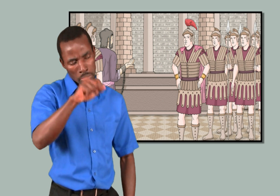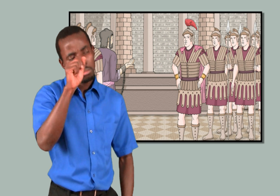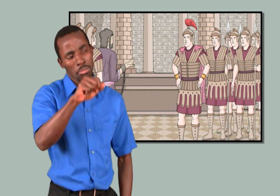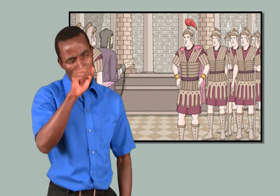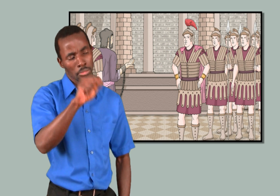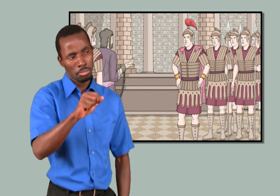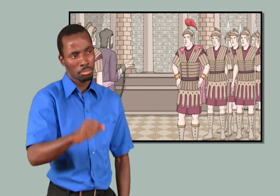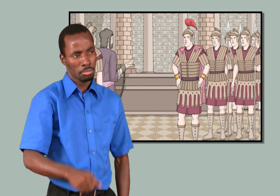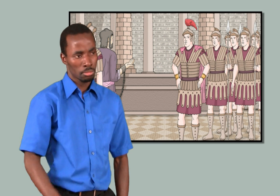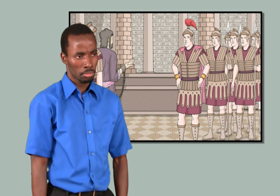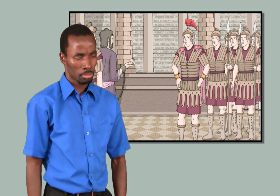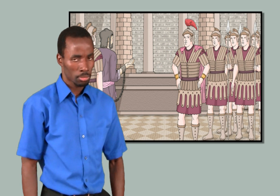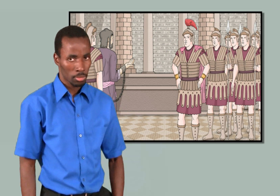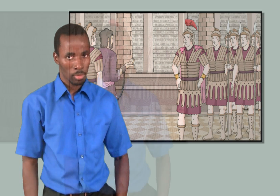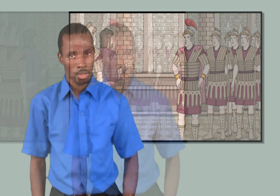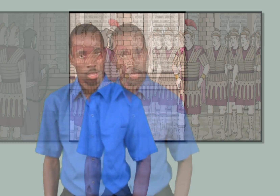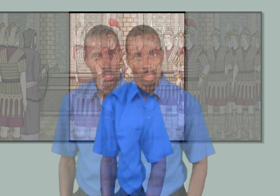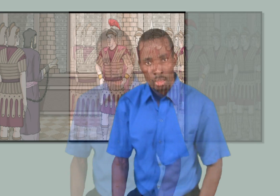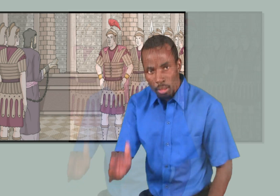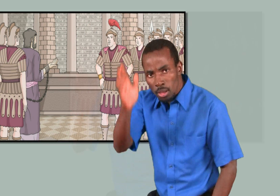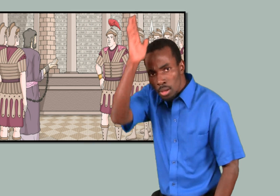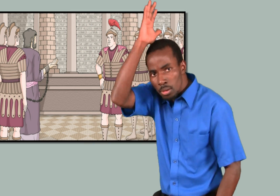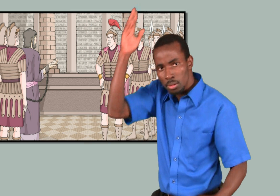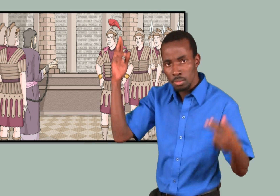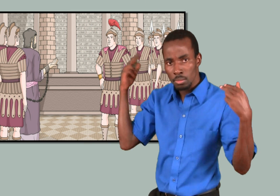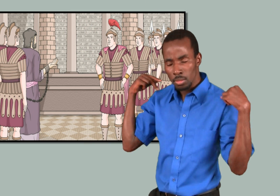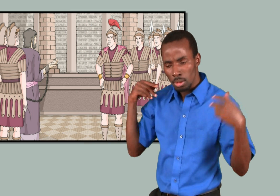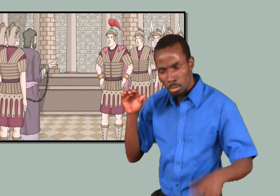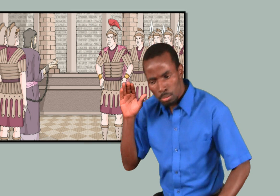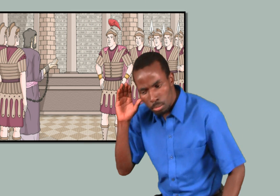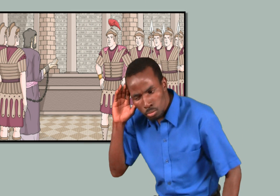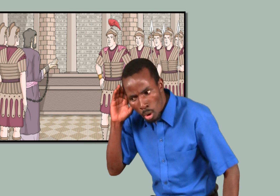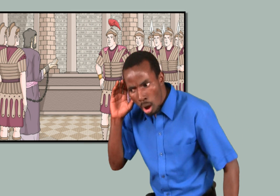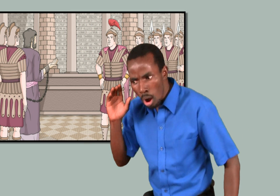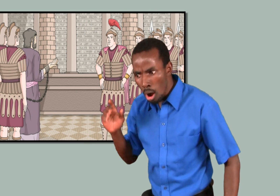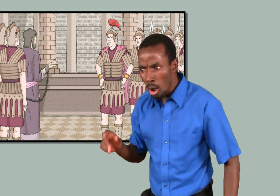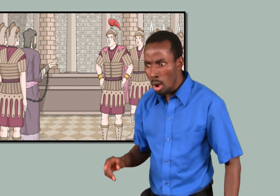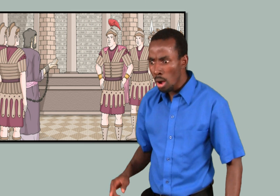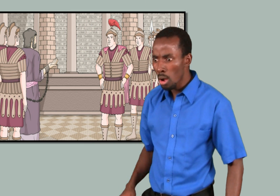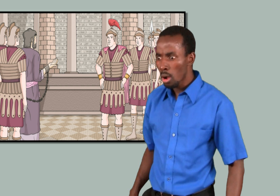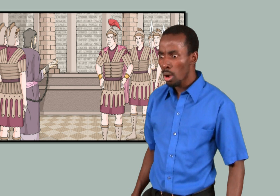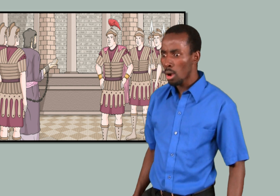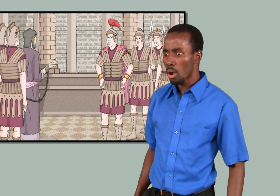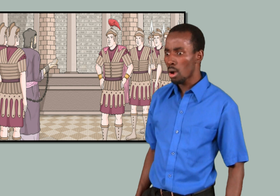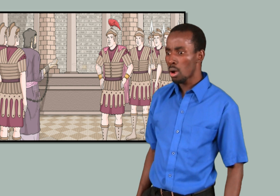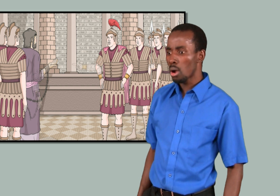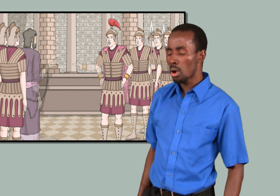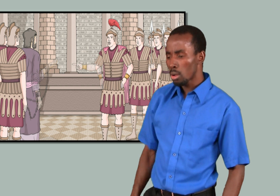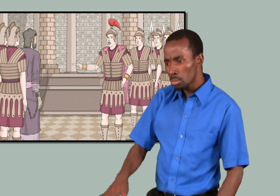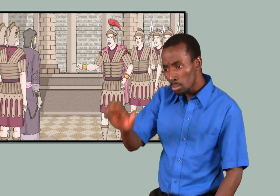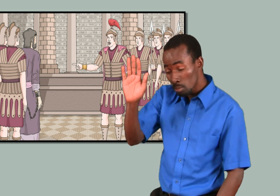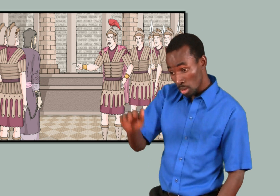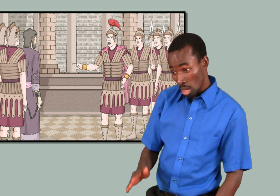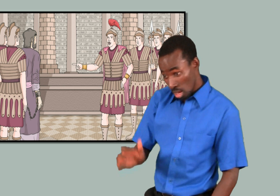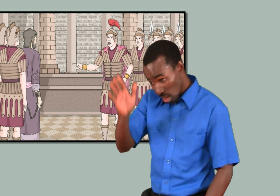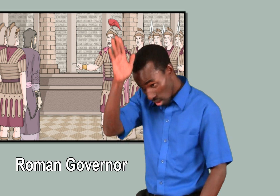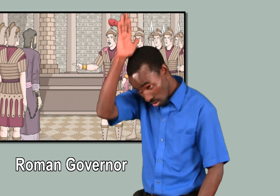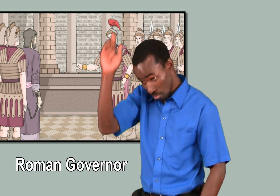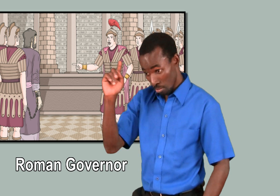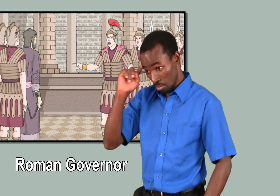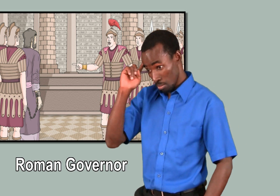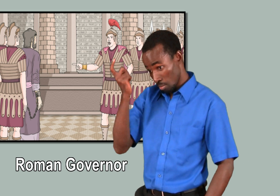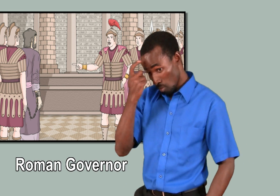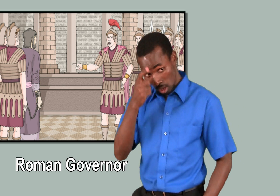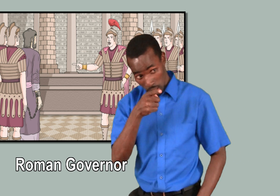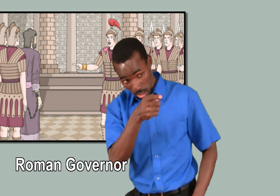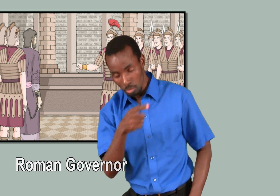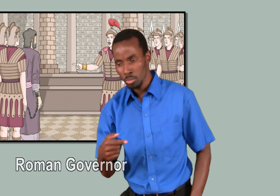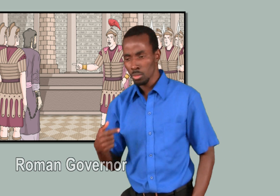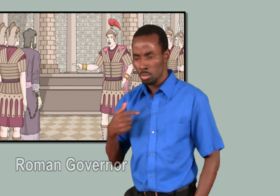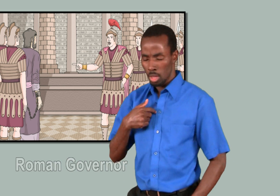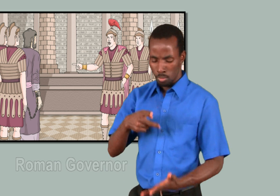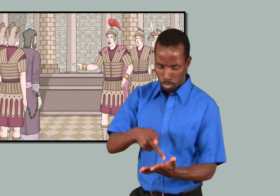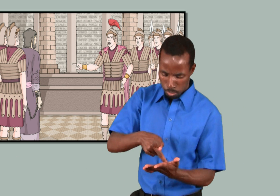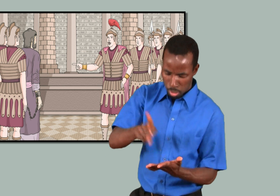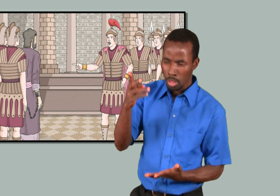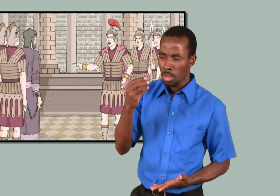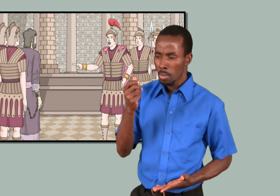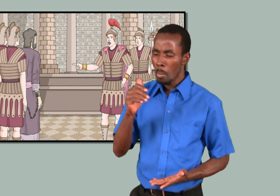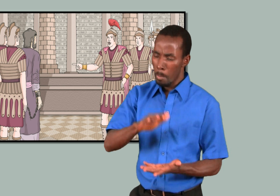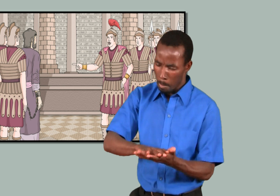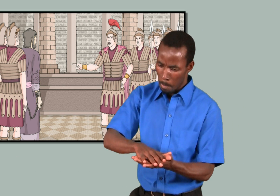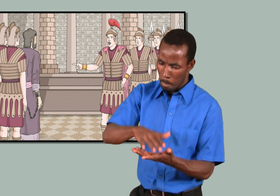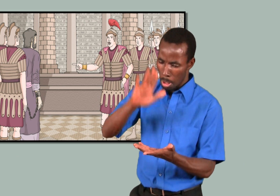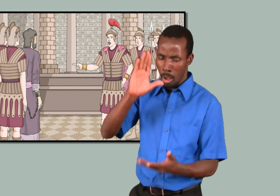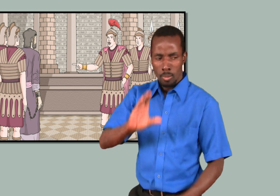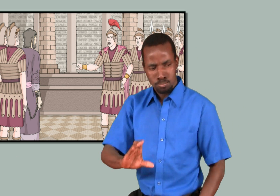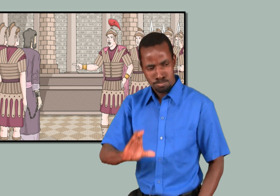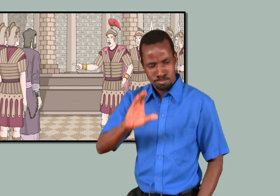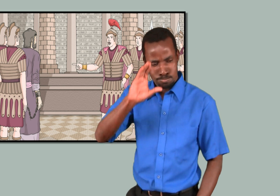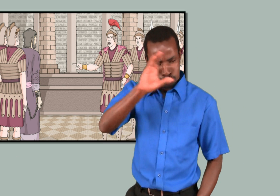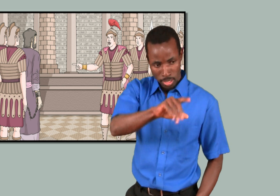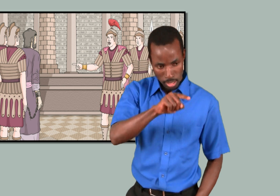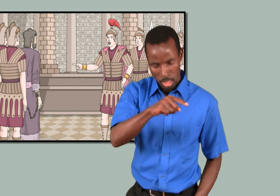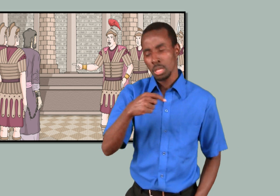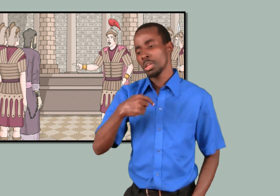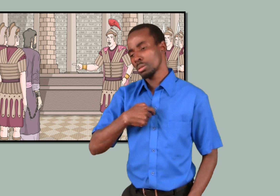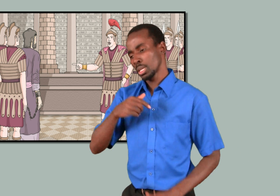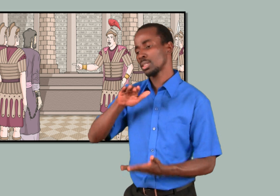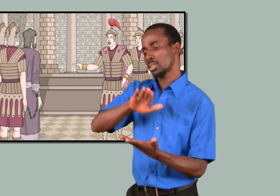“Yes,” he answered.